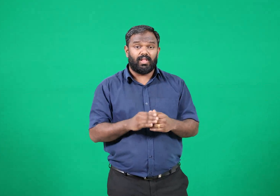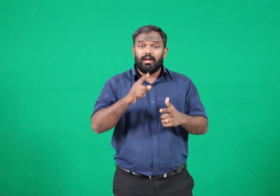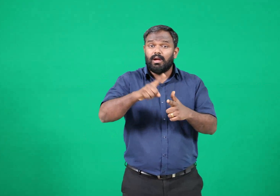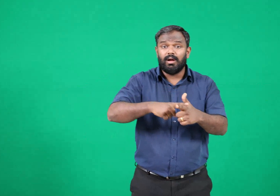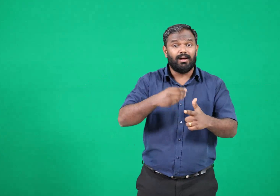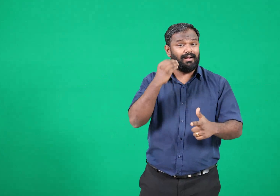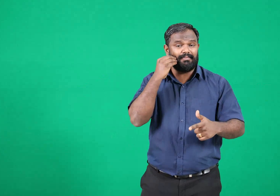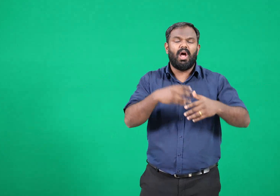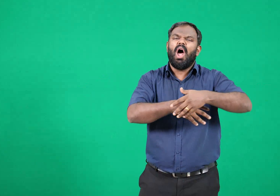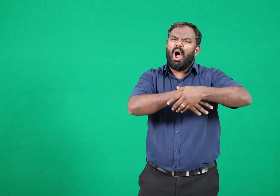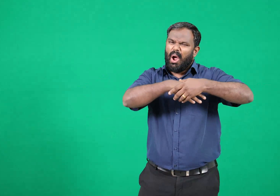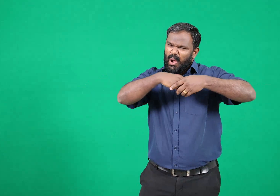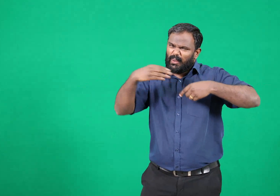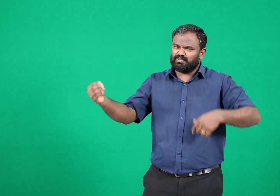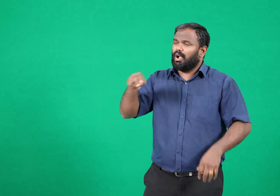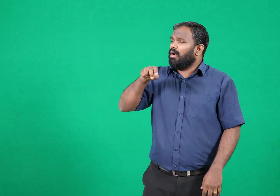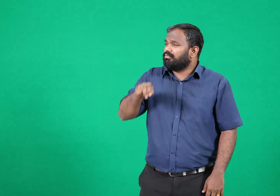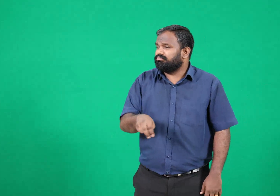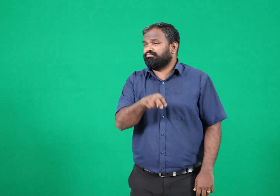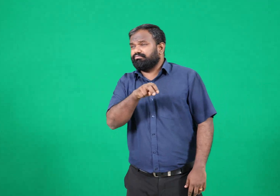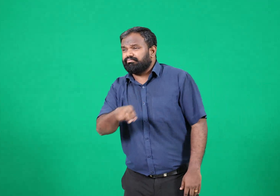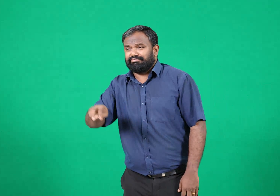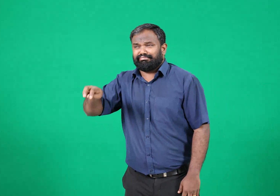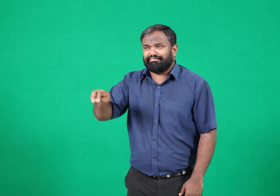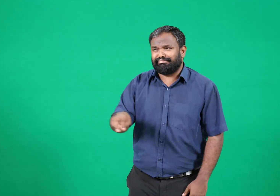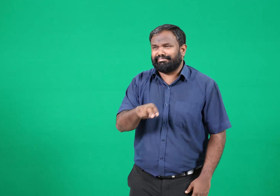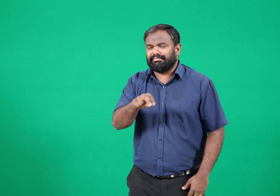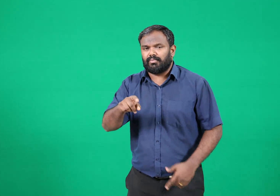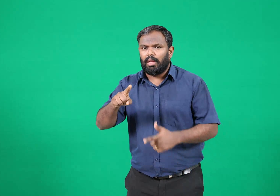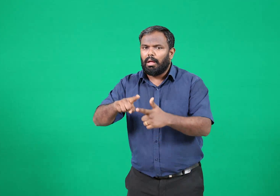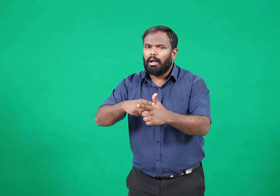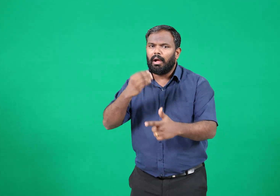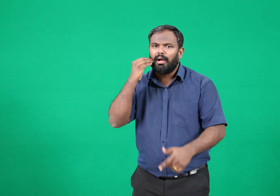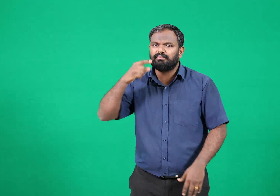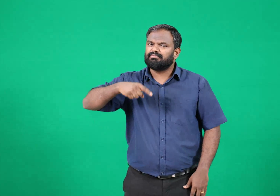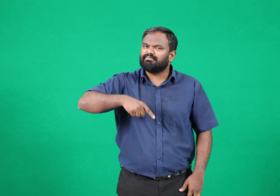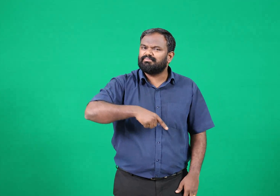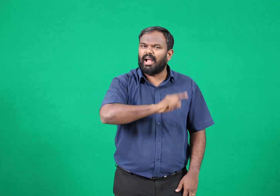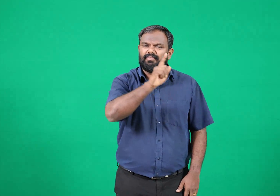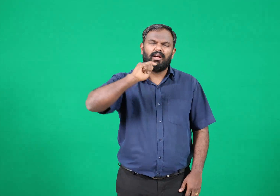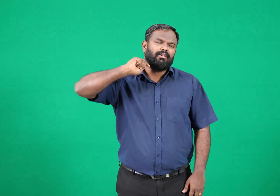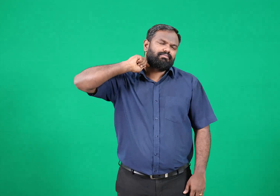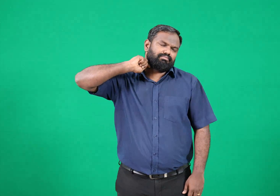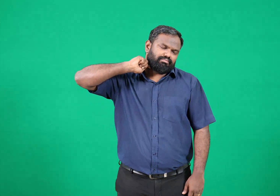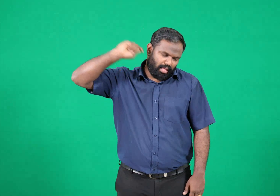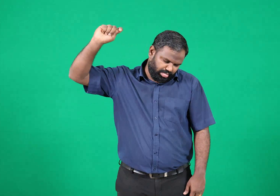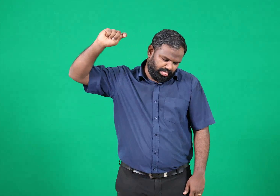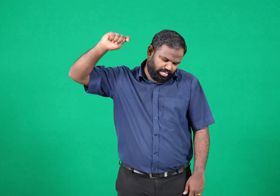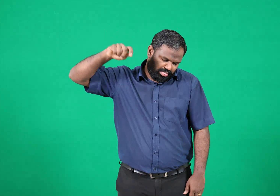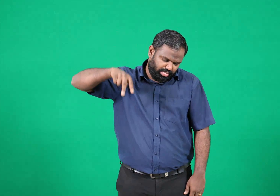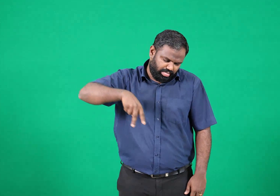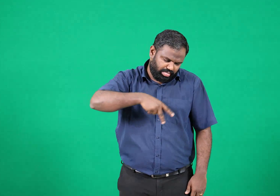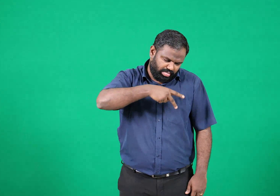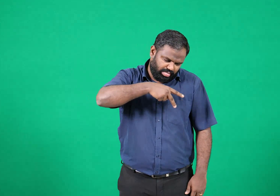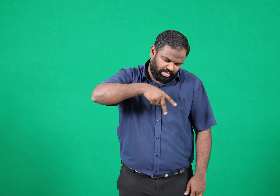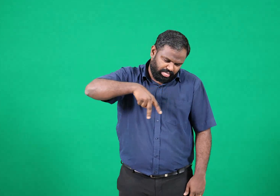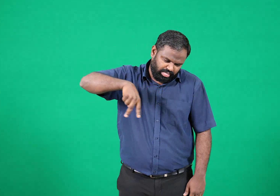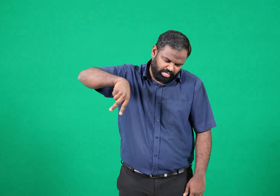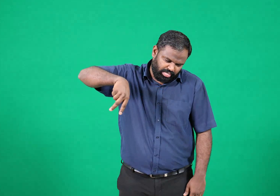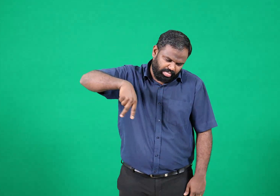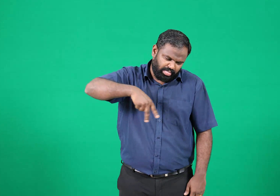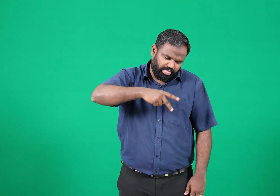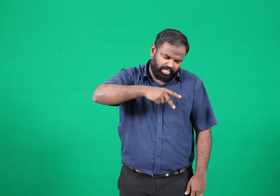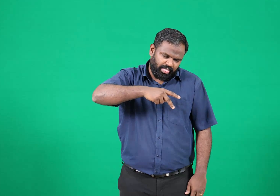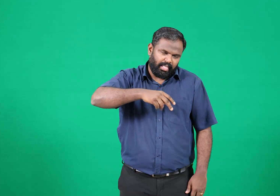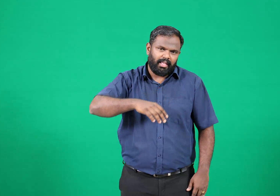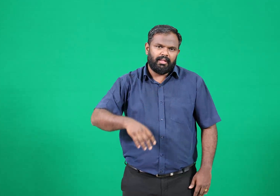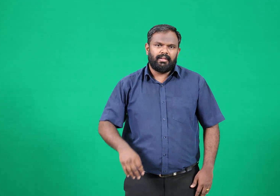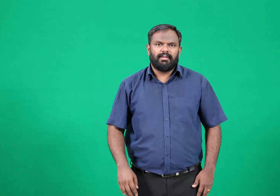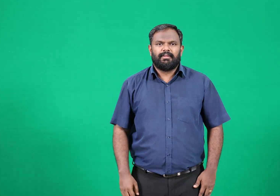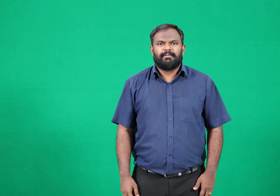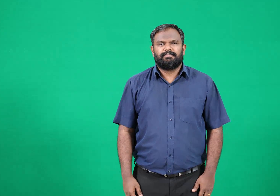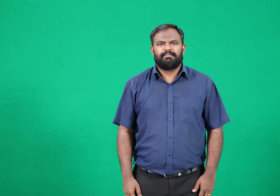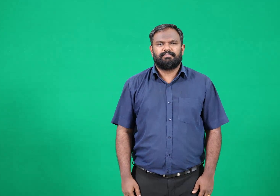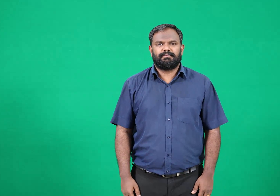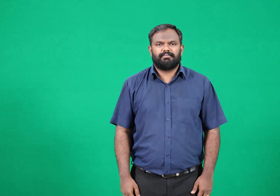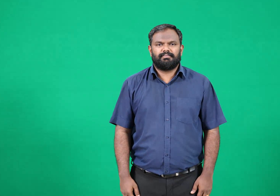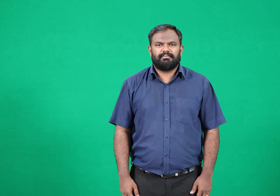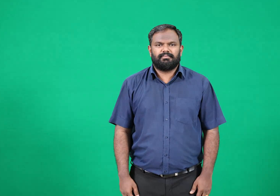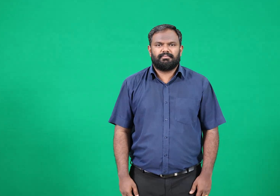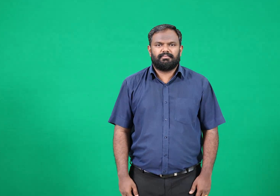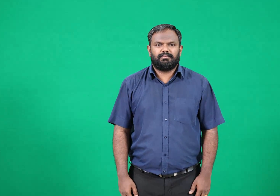Then he went away and hanged himself.